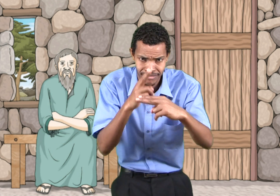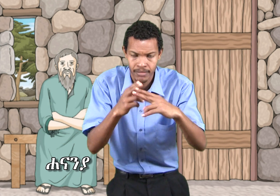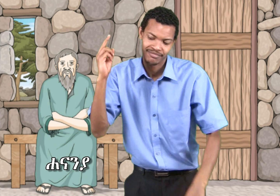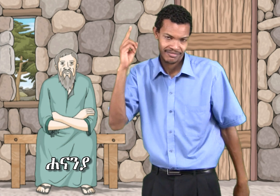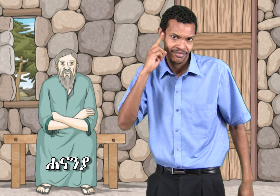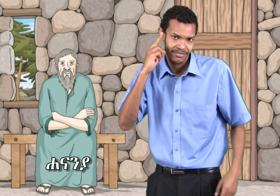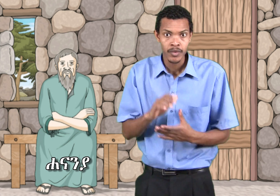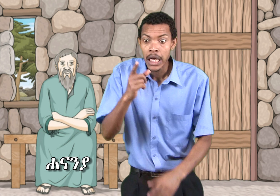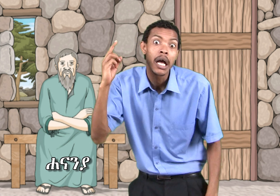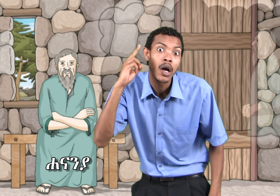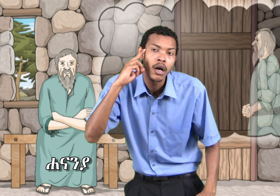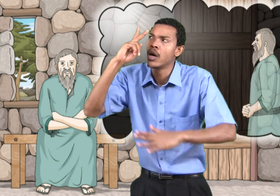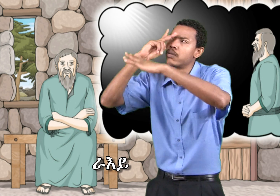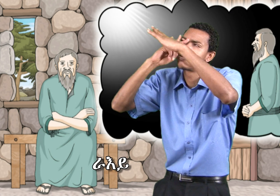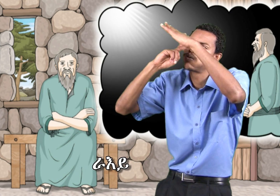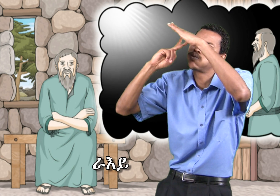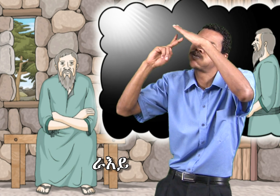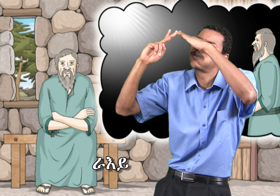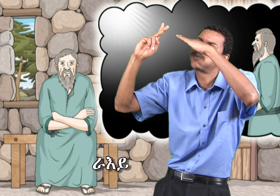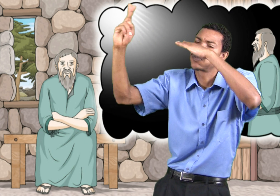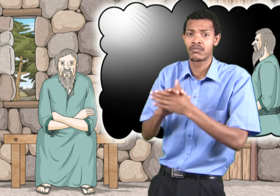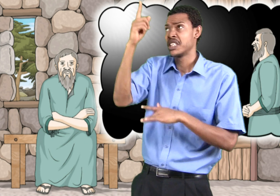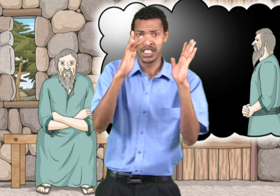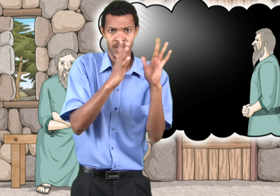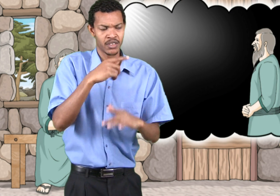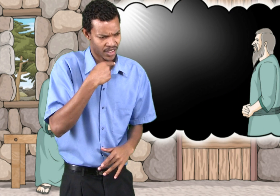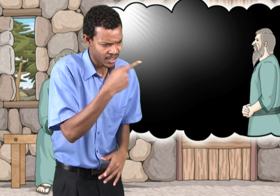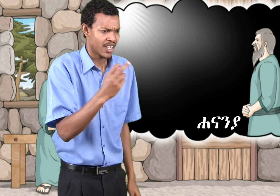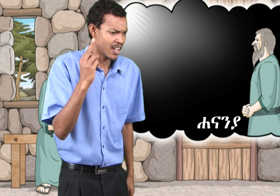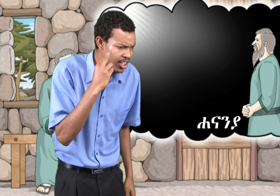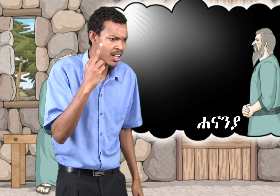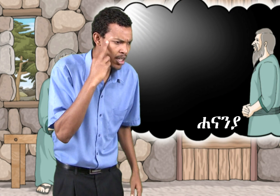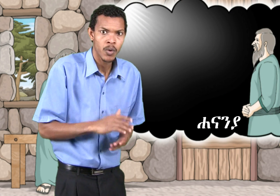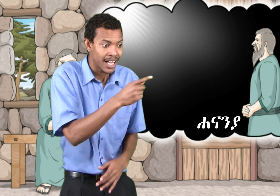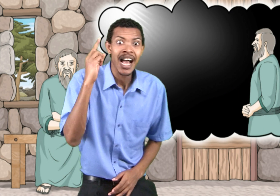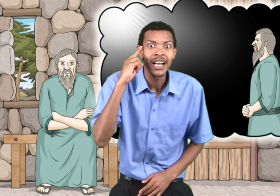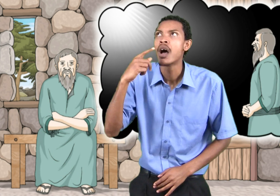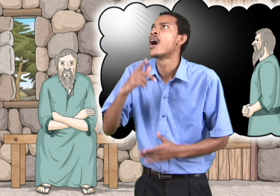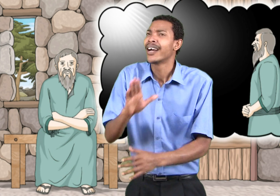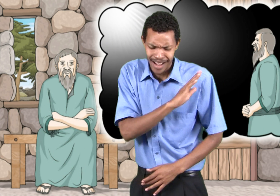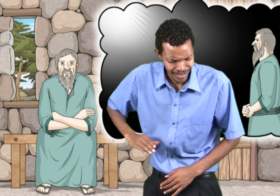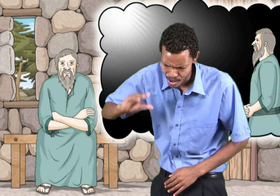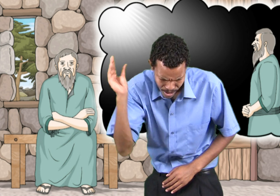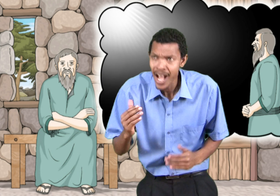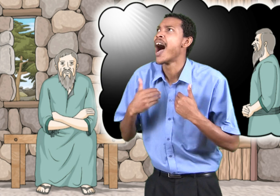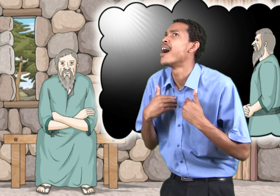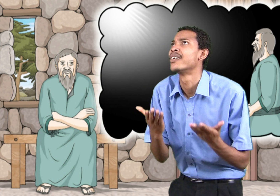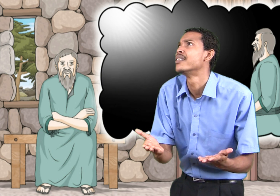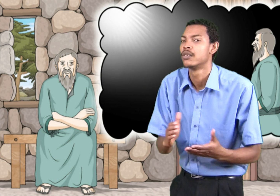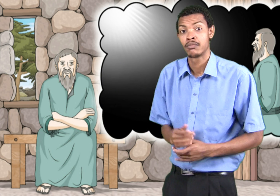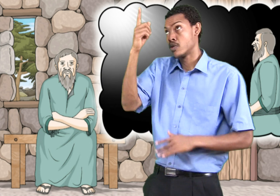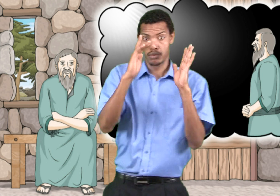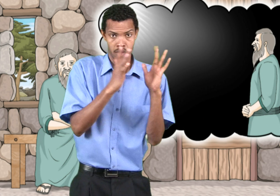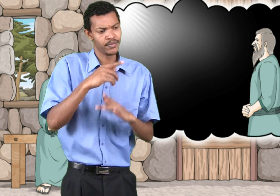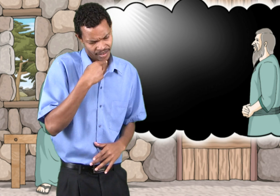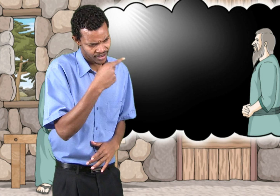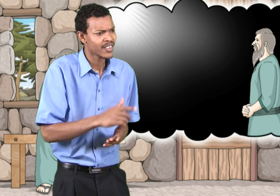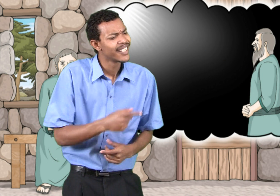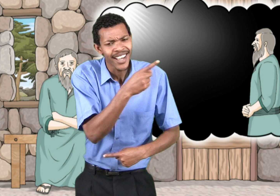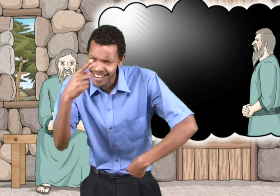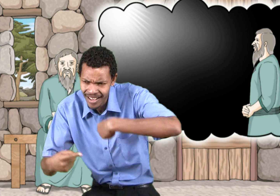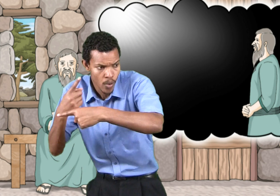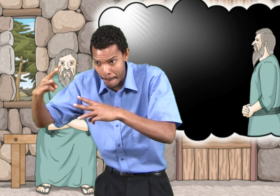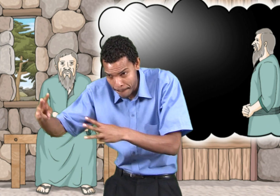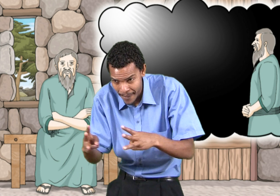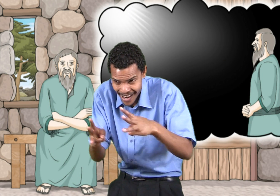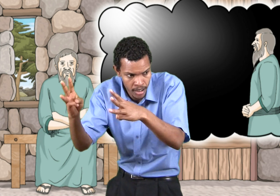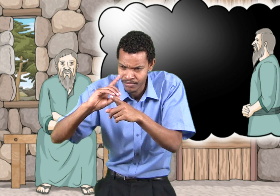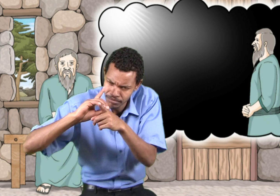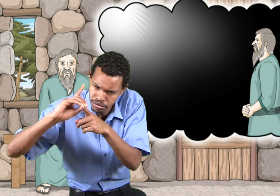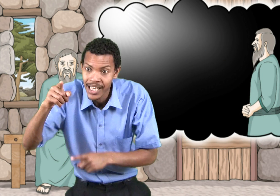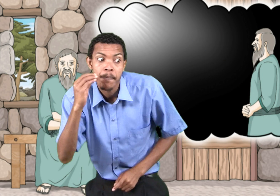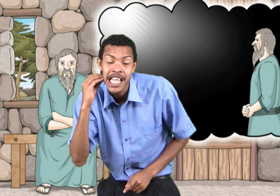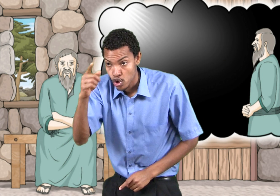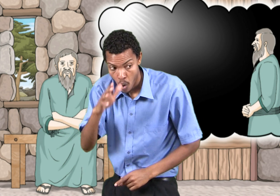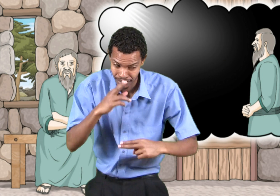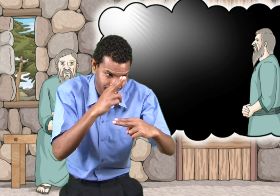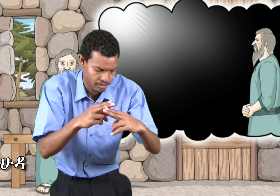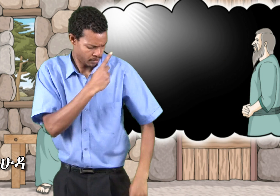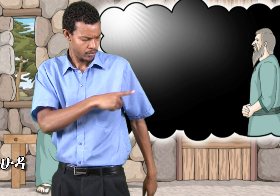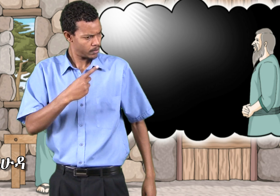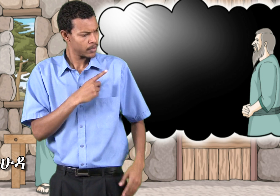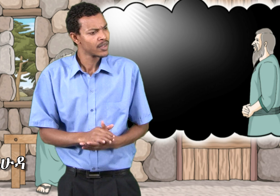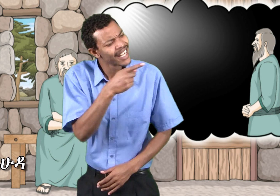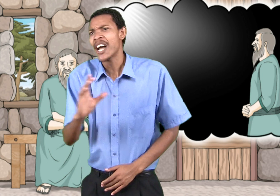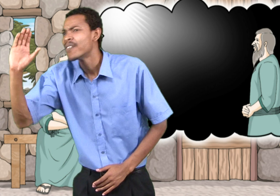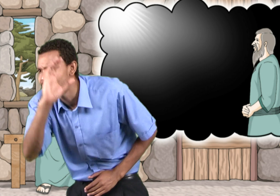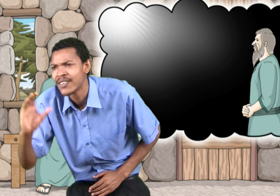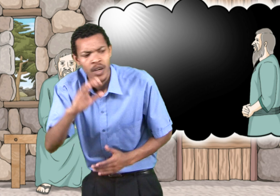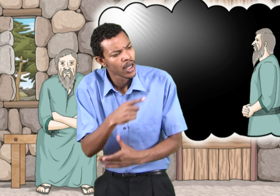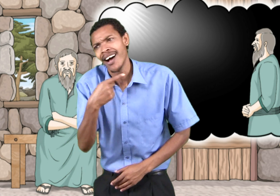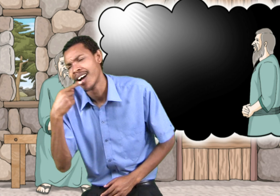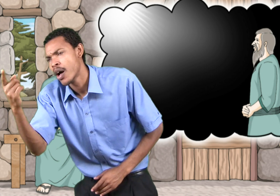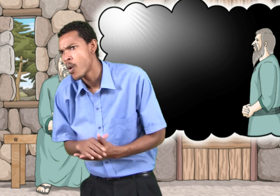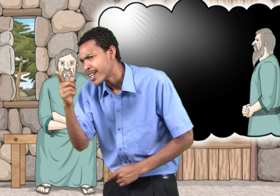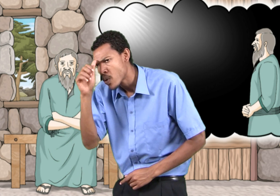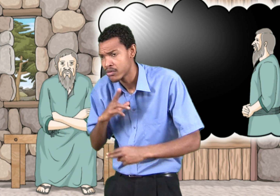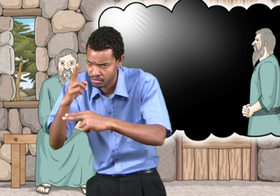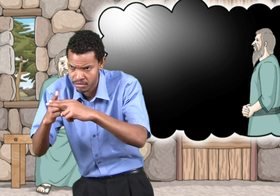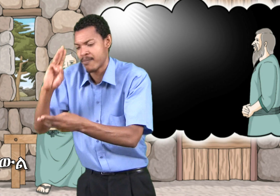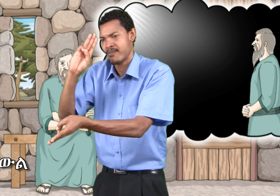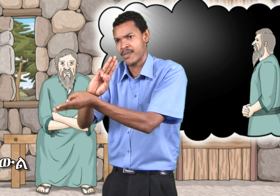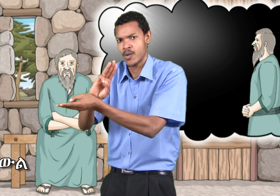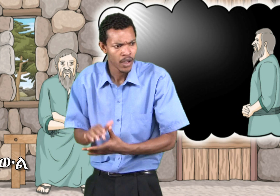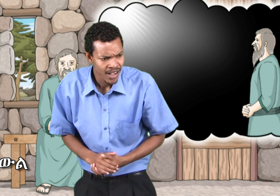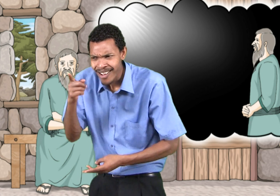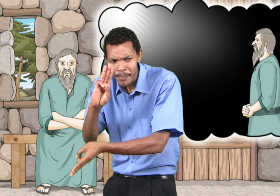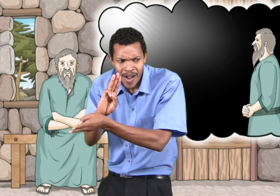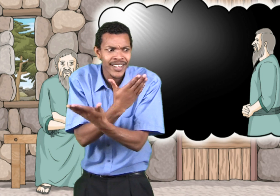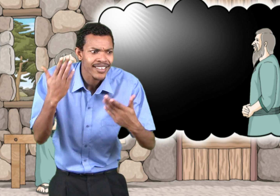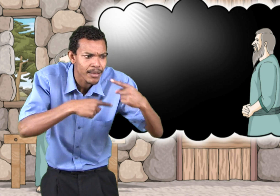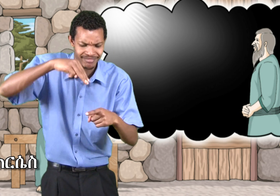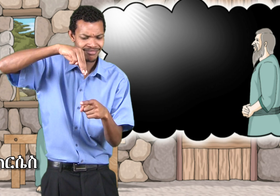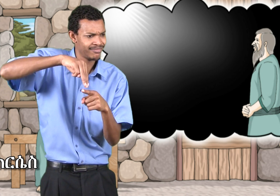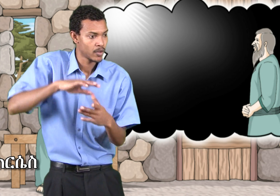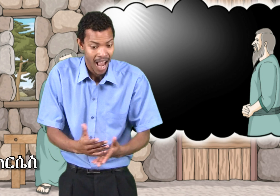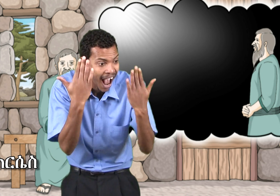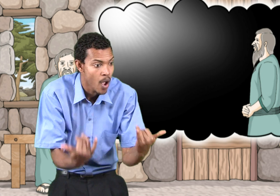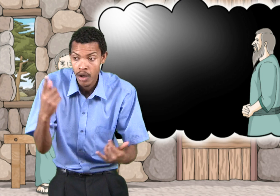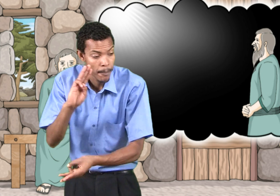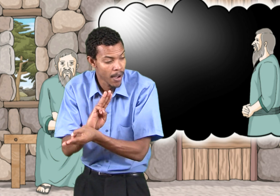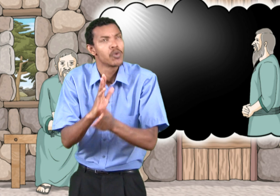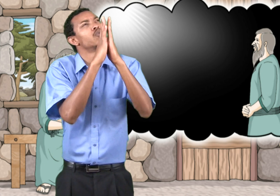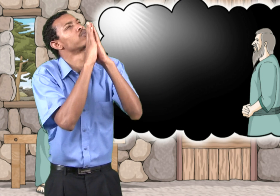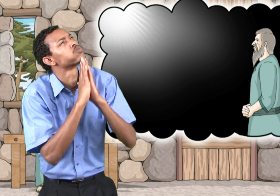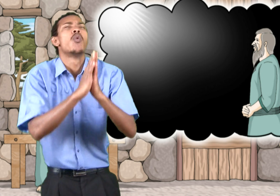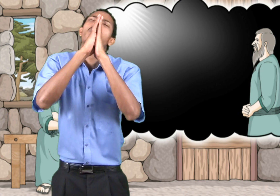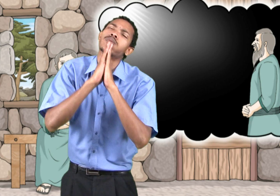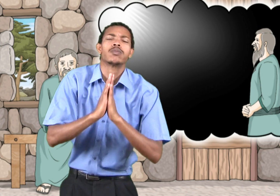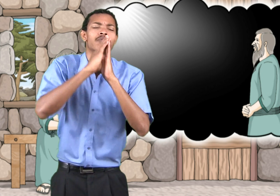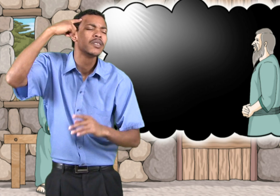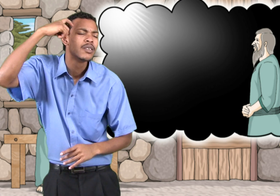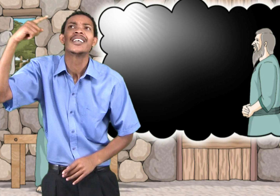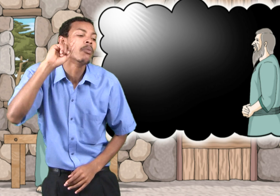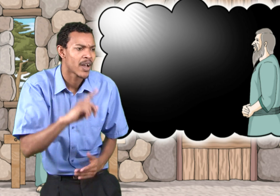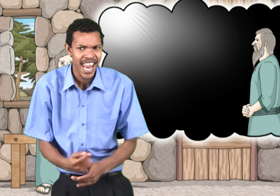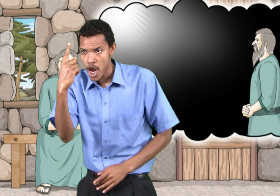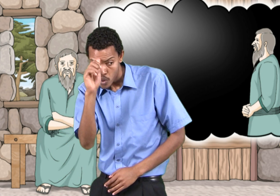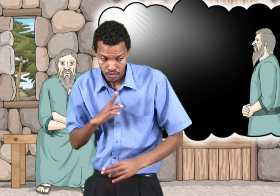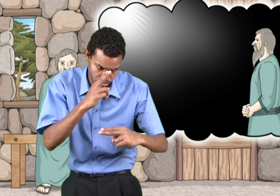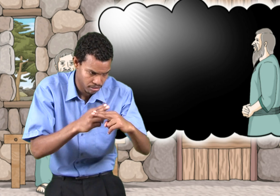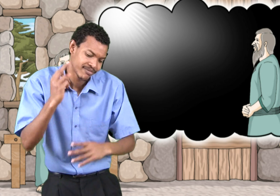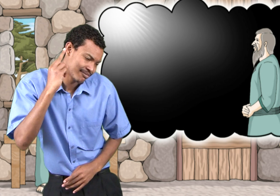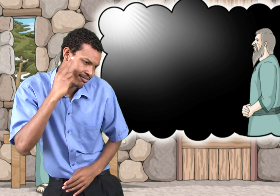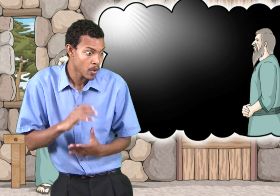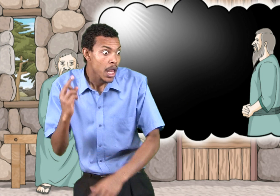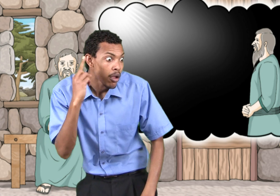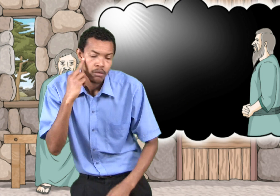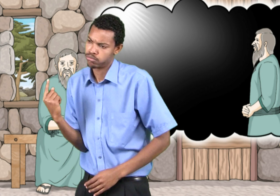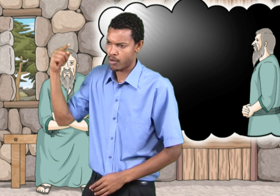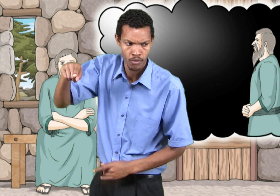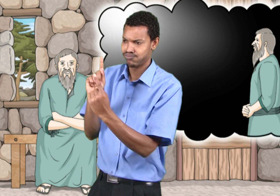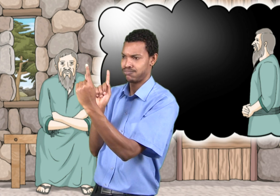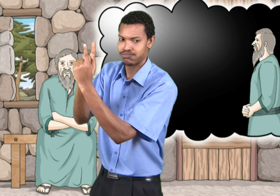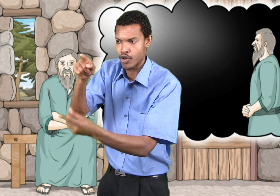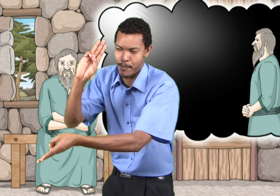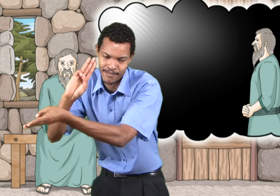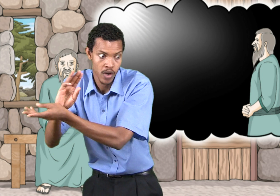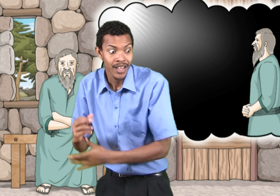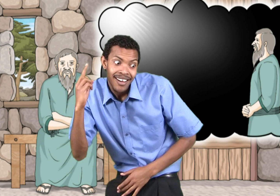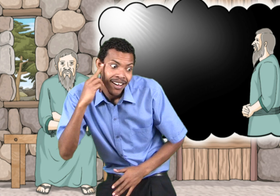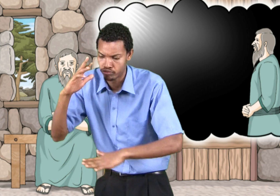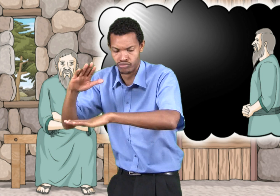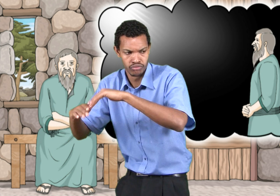The Lord spoke to him in a vision, “Ananias!” “Here I am, Lord,” he answered. “Get up!” the Lord told him. “Go to the house of Judas on Straight Street and ask for a man from Tarsus named Saul, for he is praying.